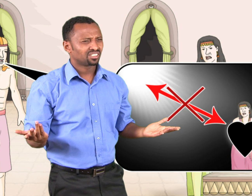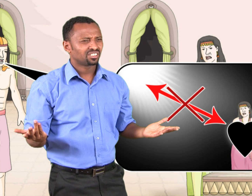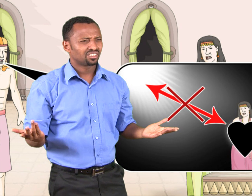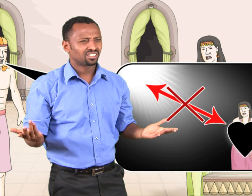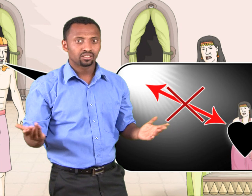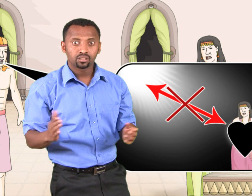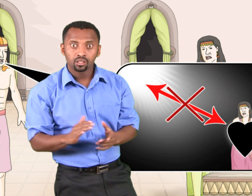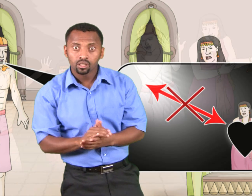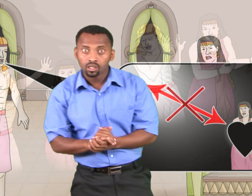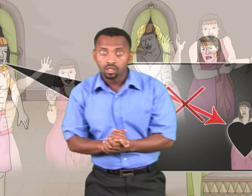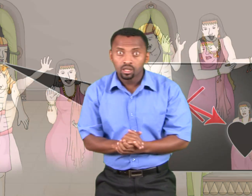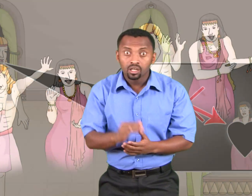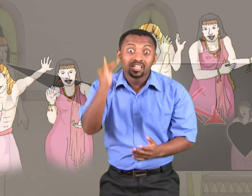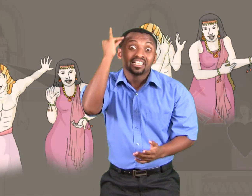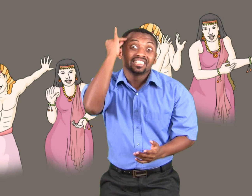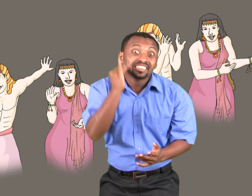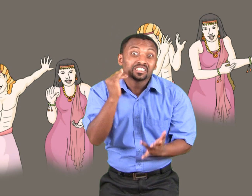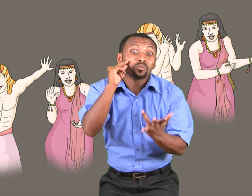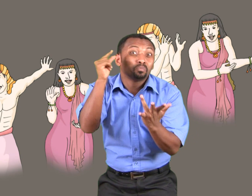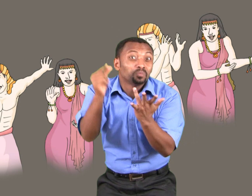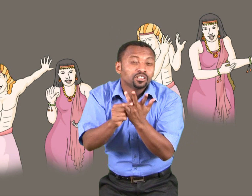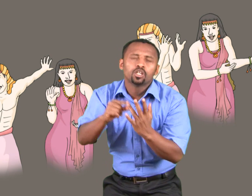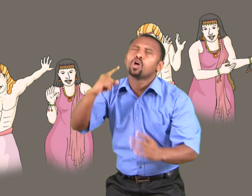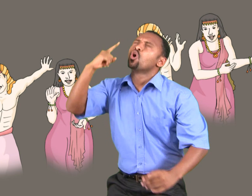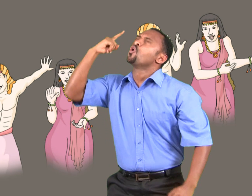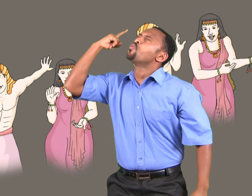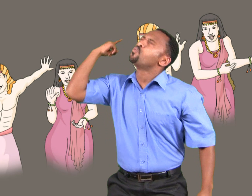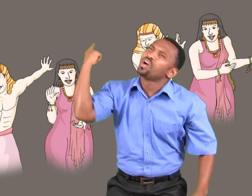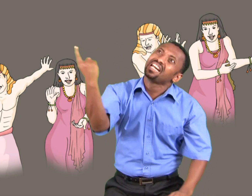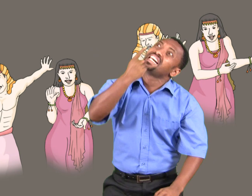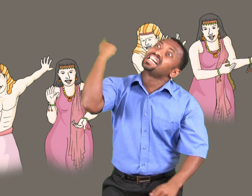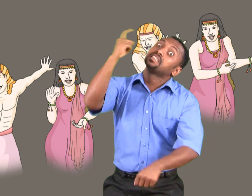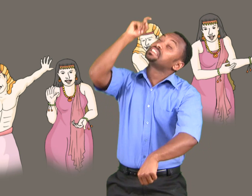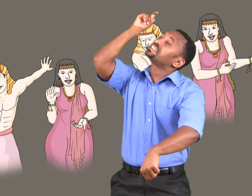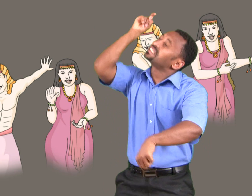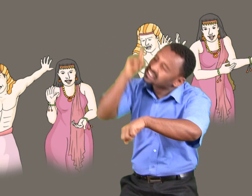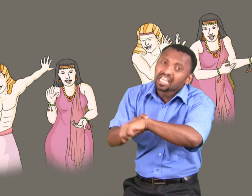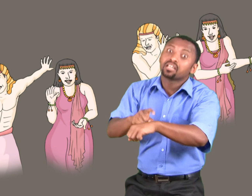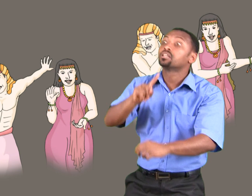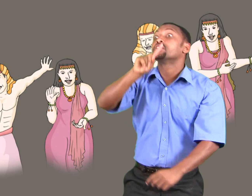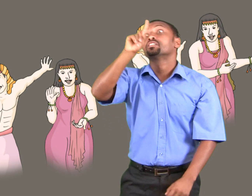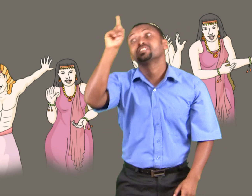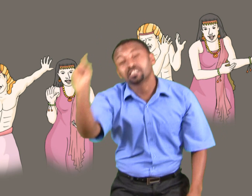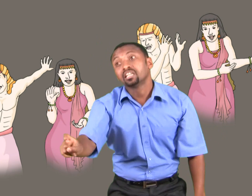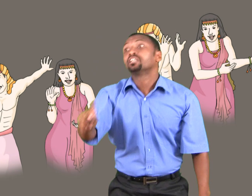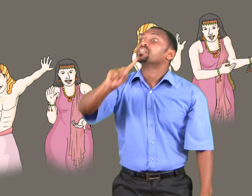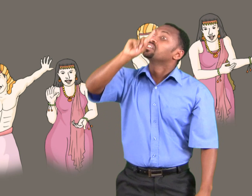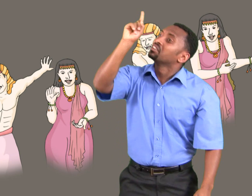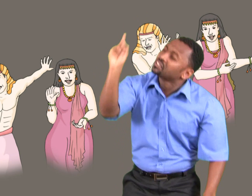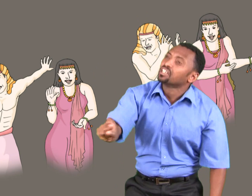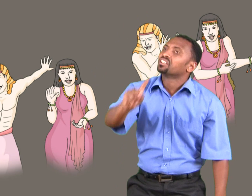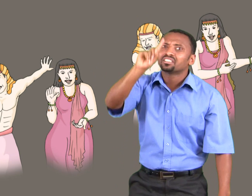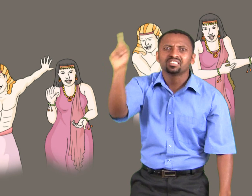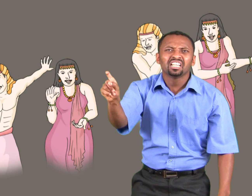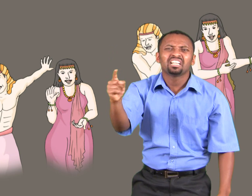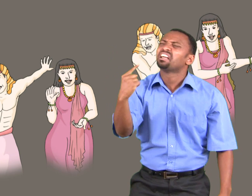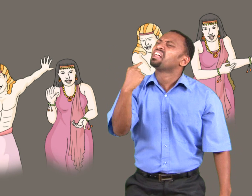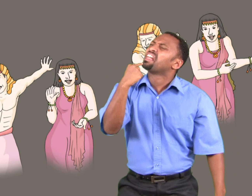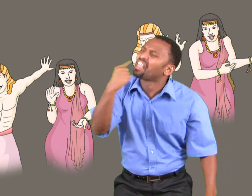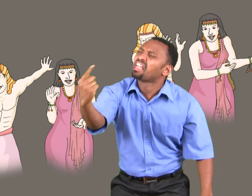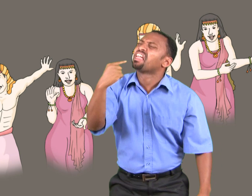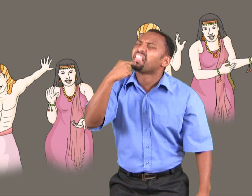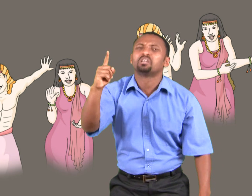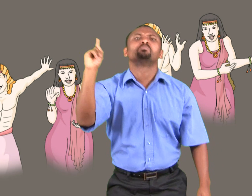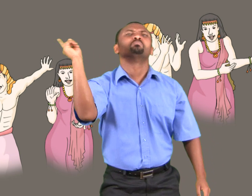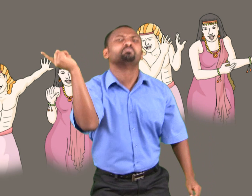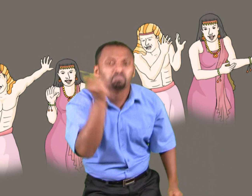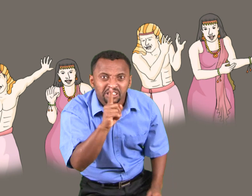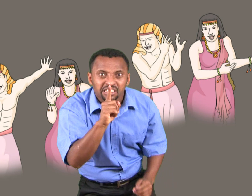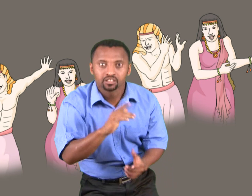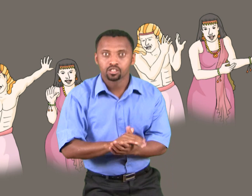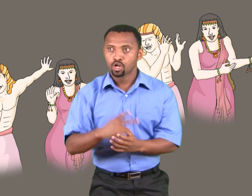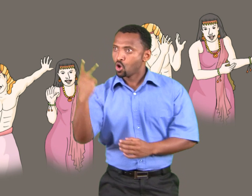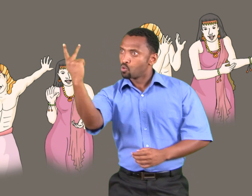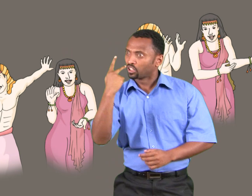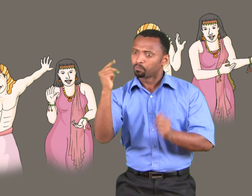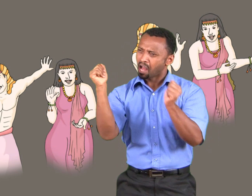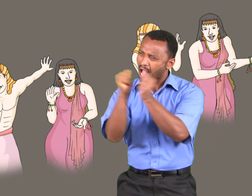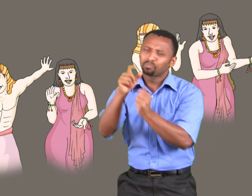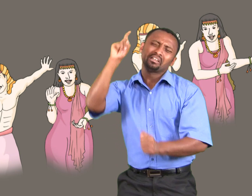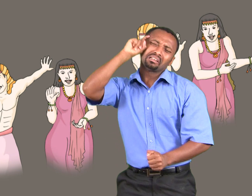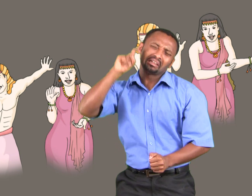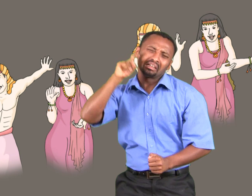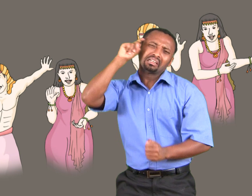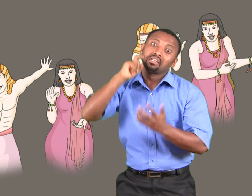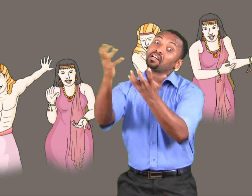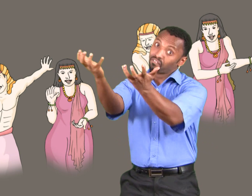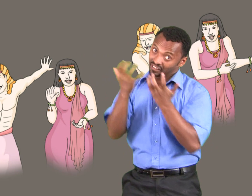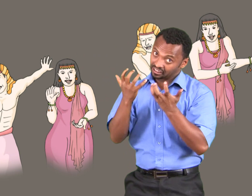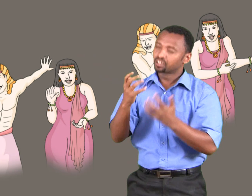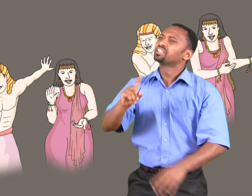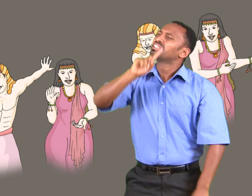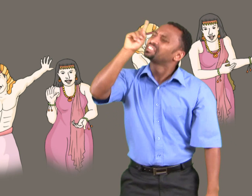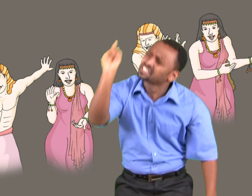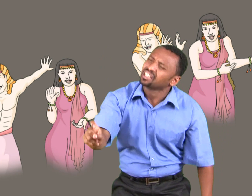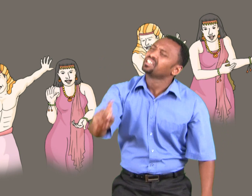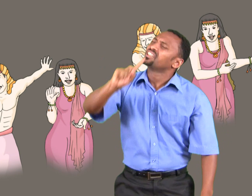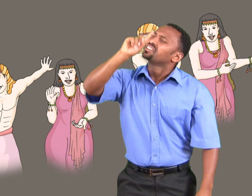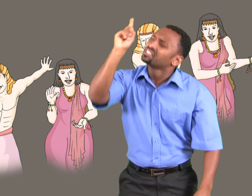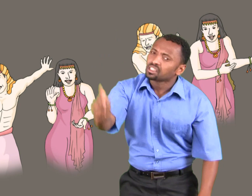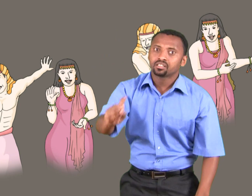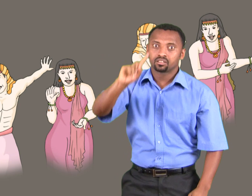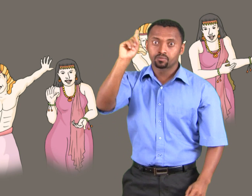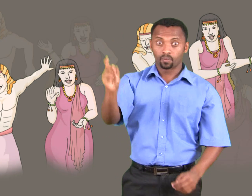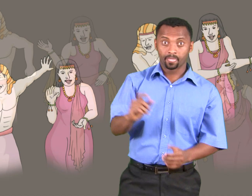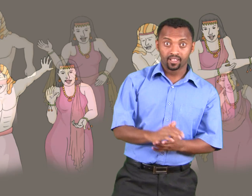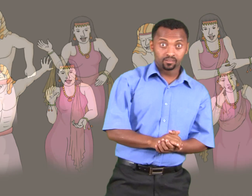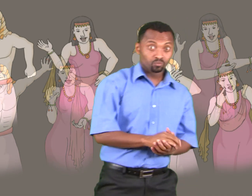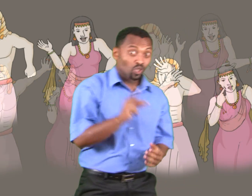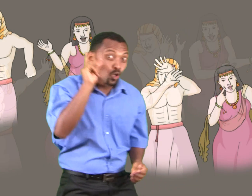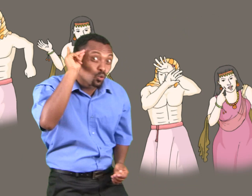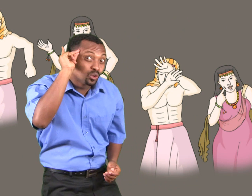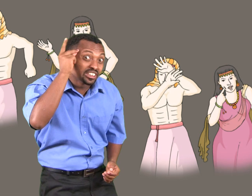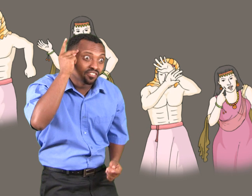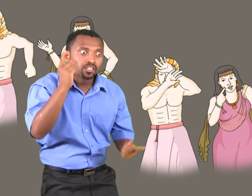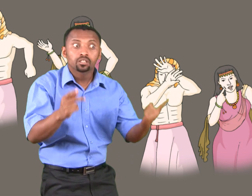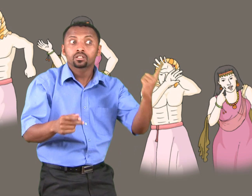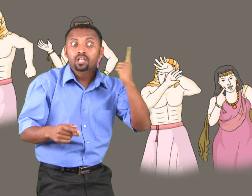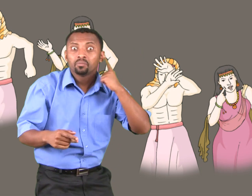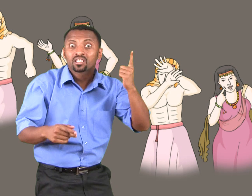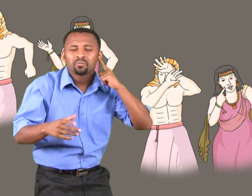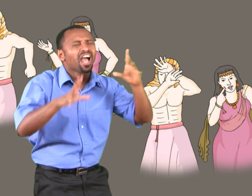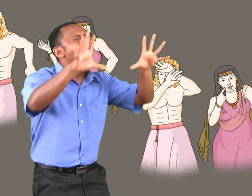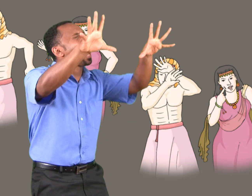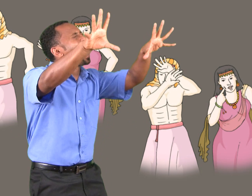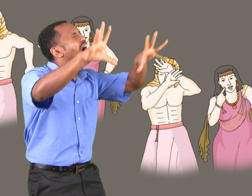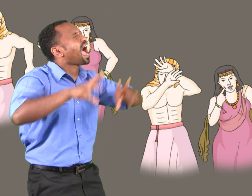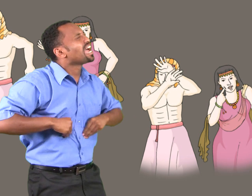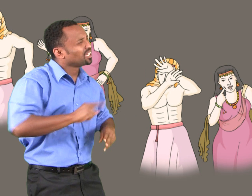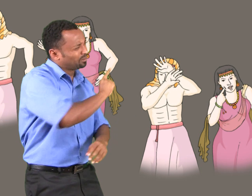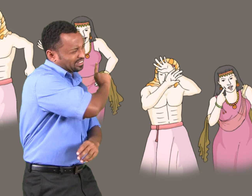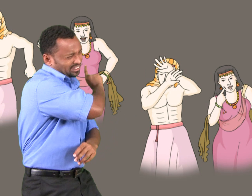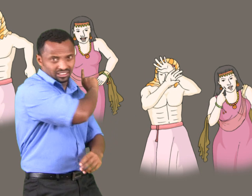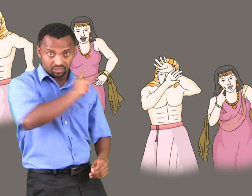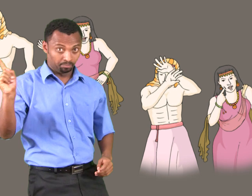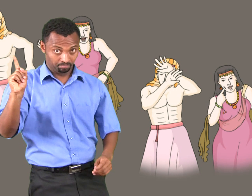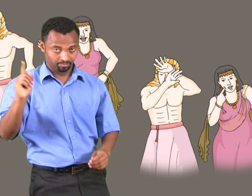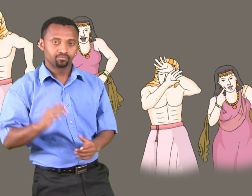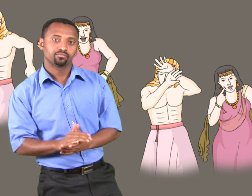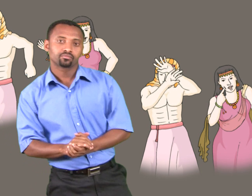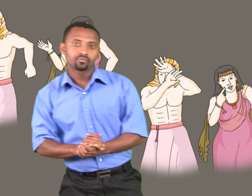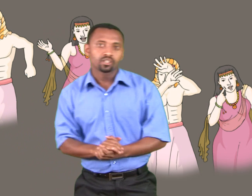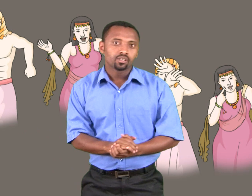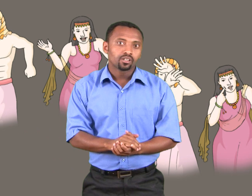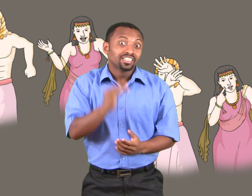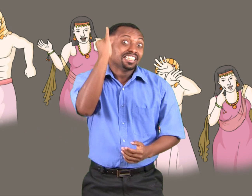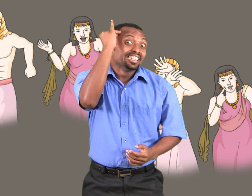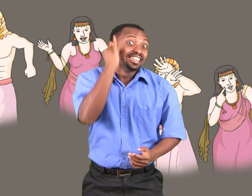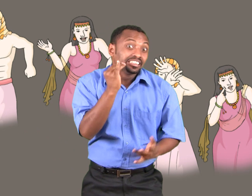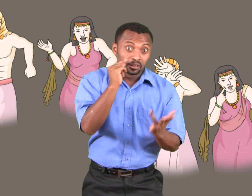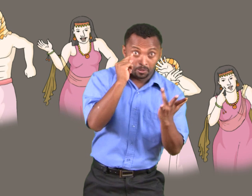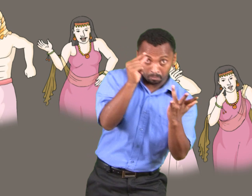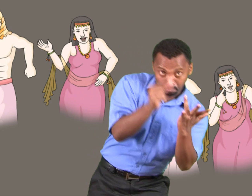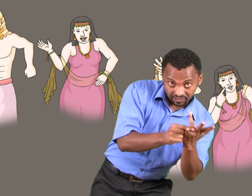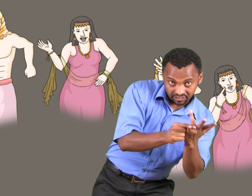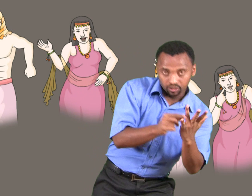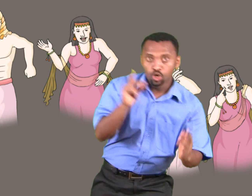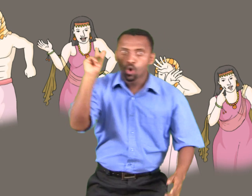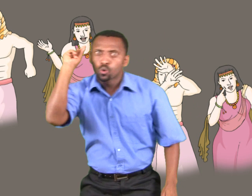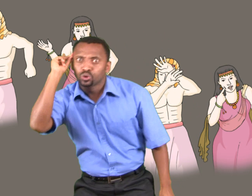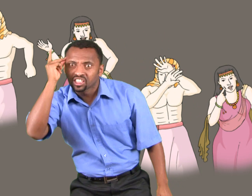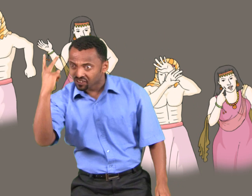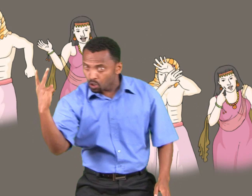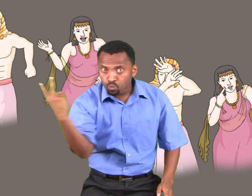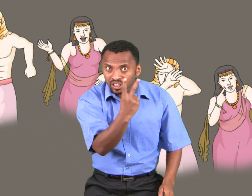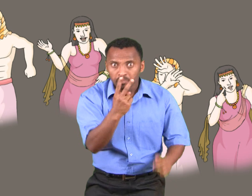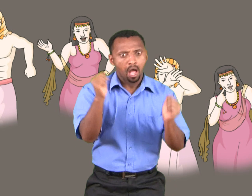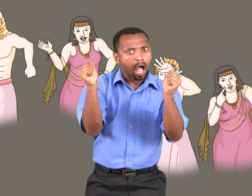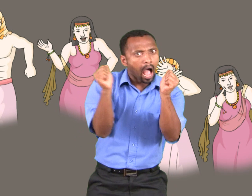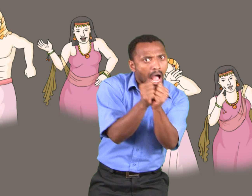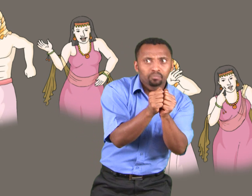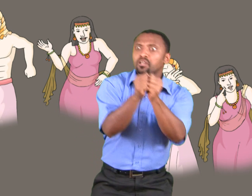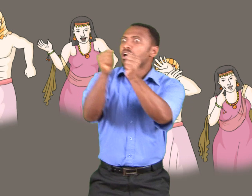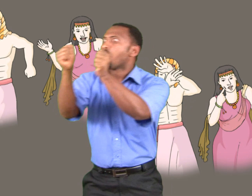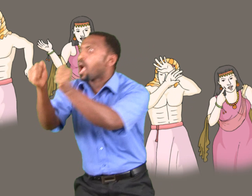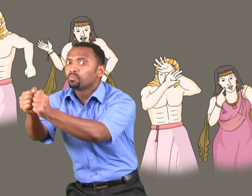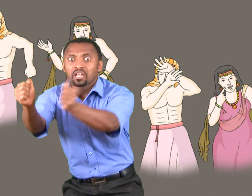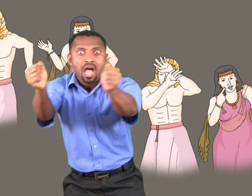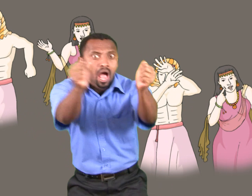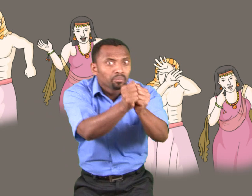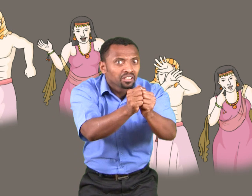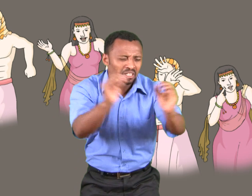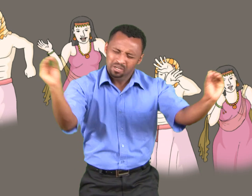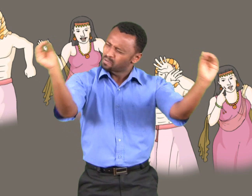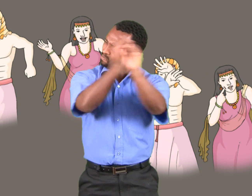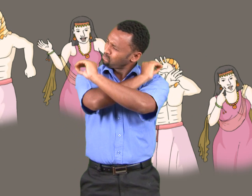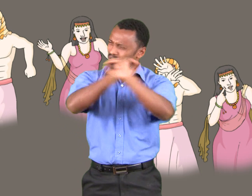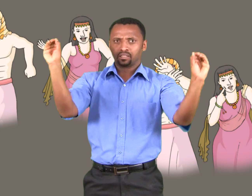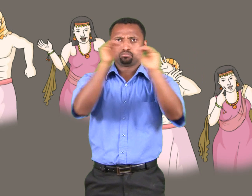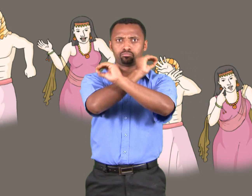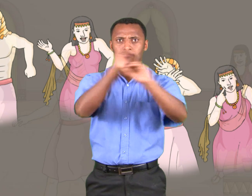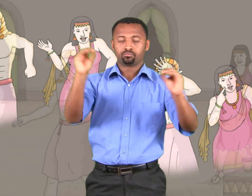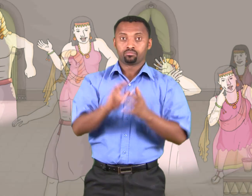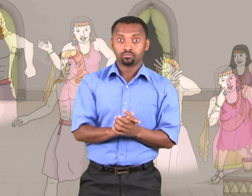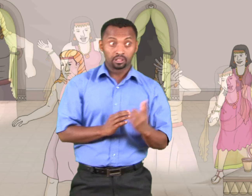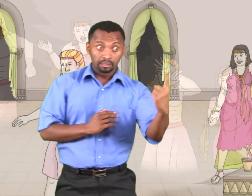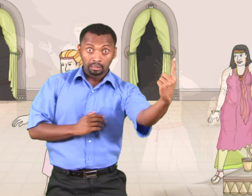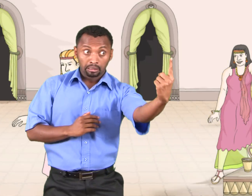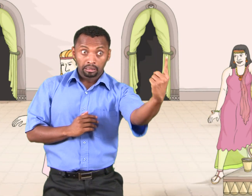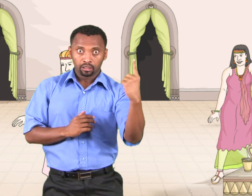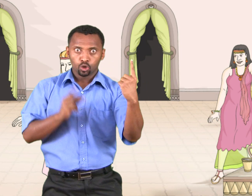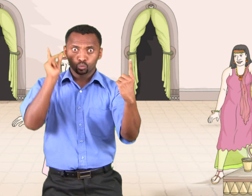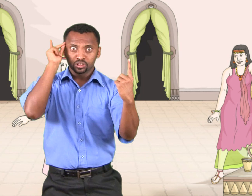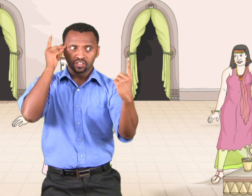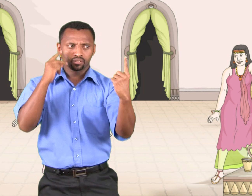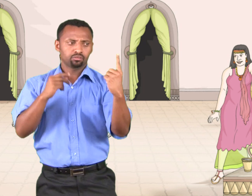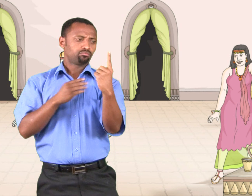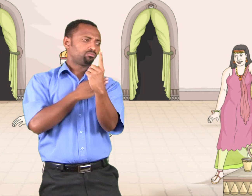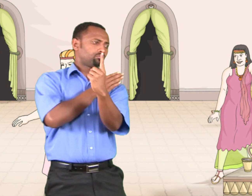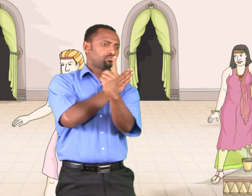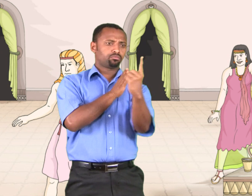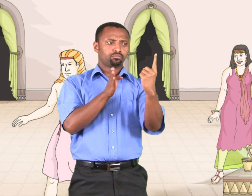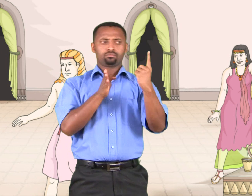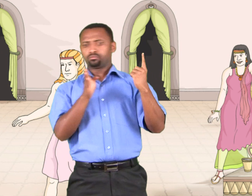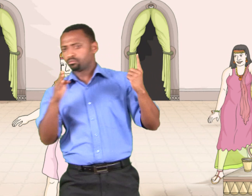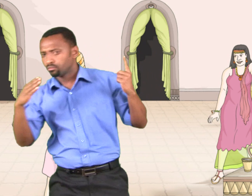Although Potiphar’s wife spoke to Joseph day after day, he refused to go to bed with her or even be near her.